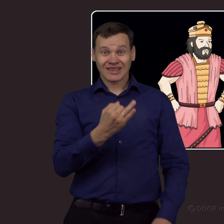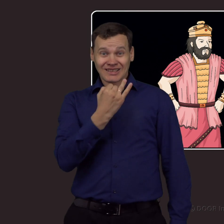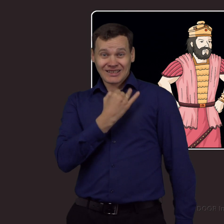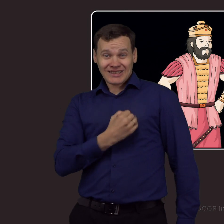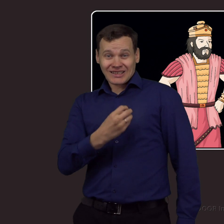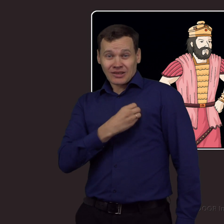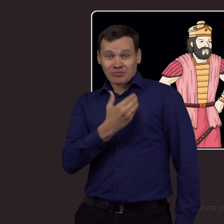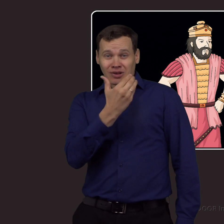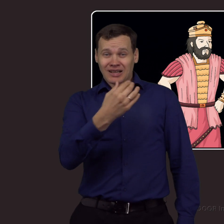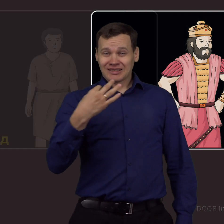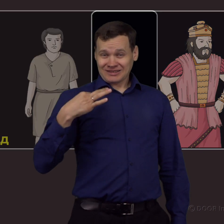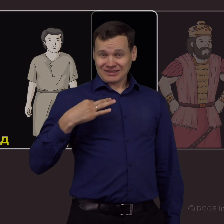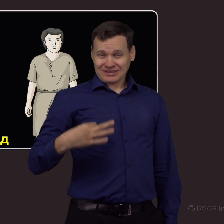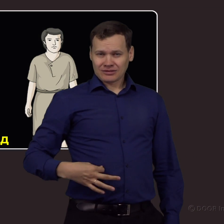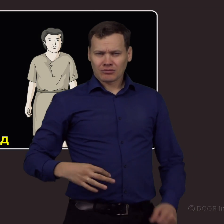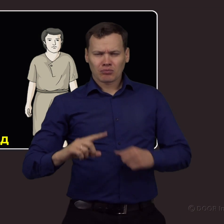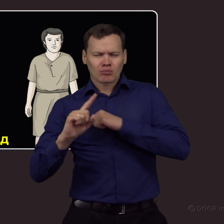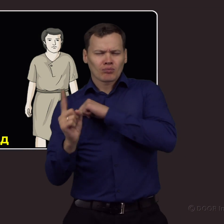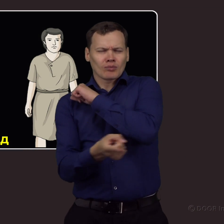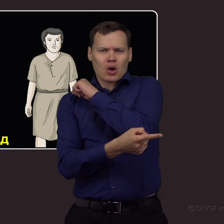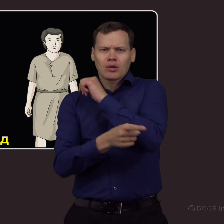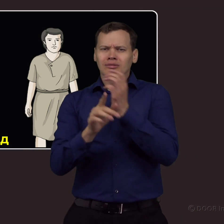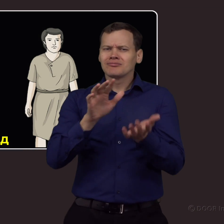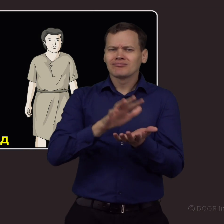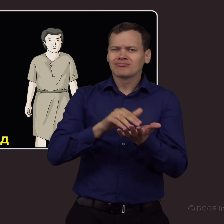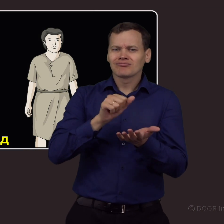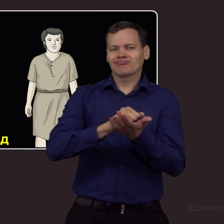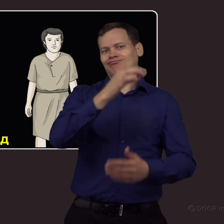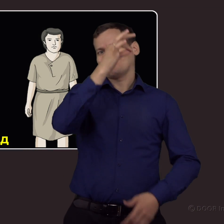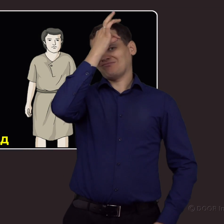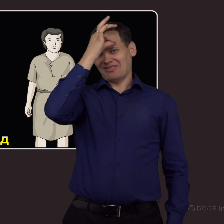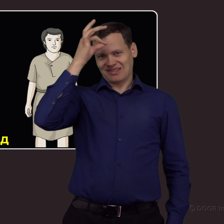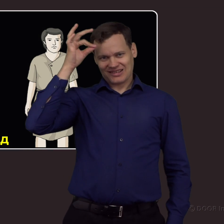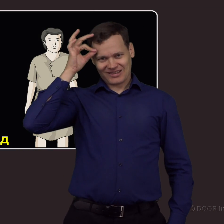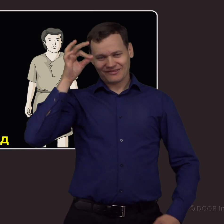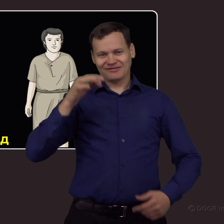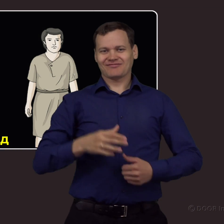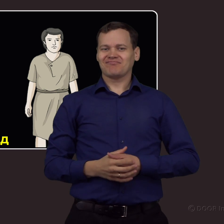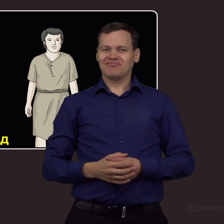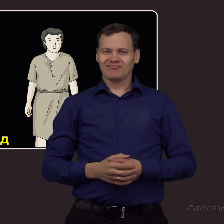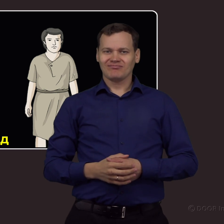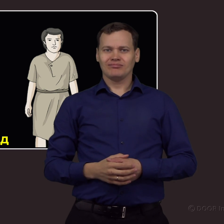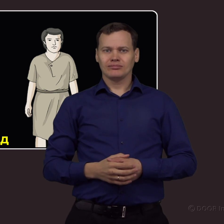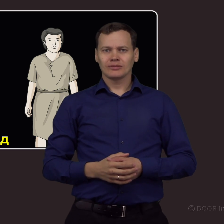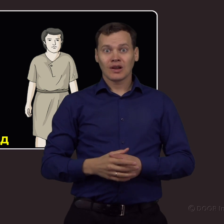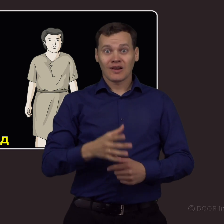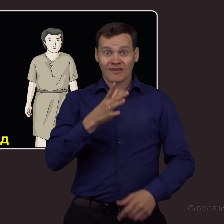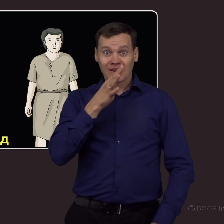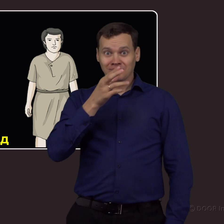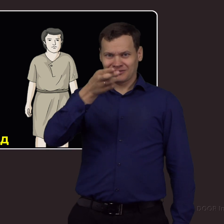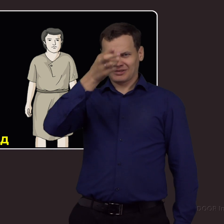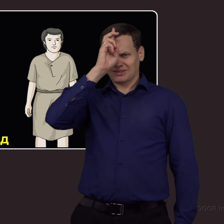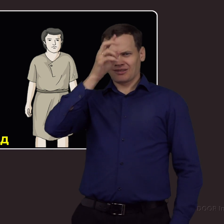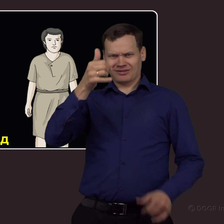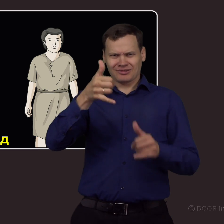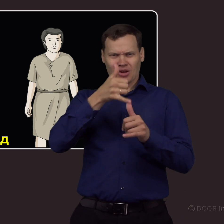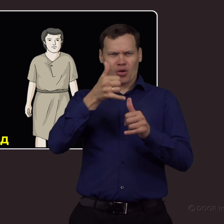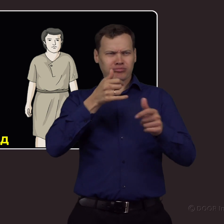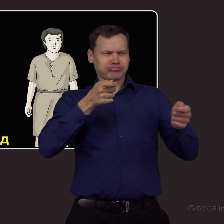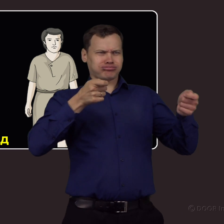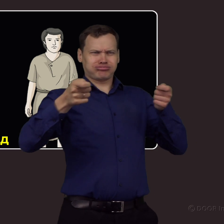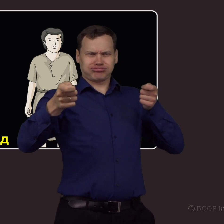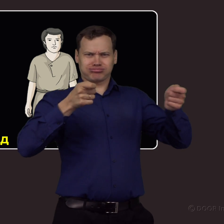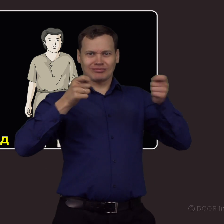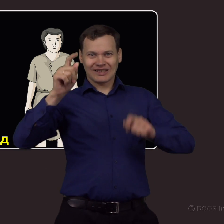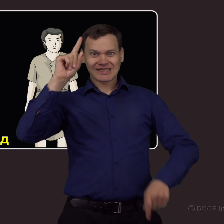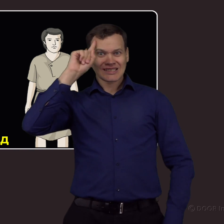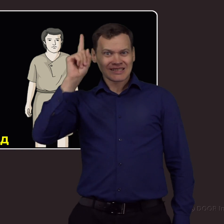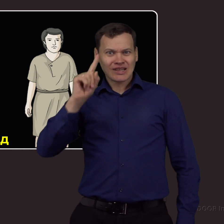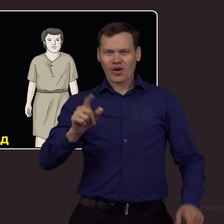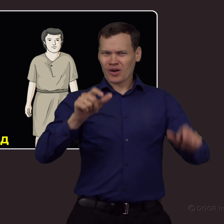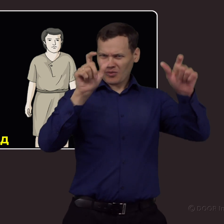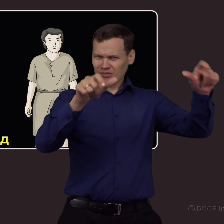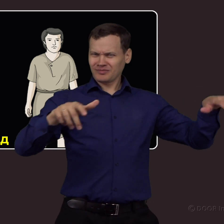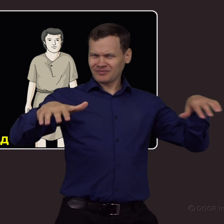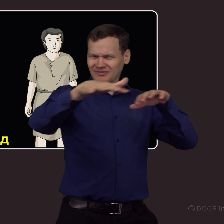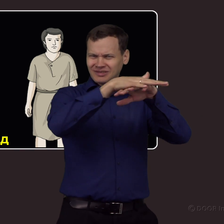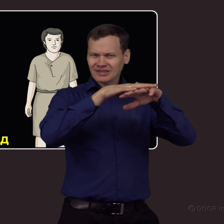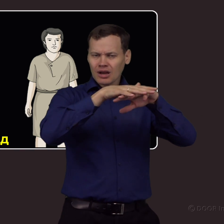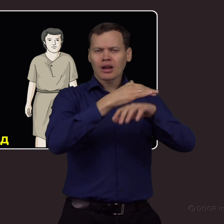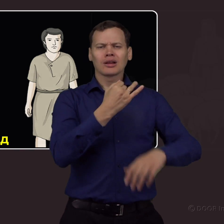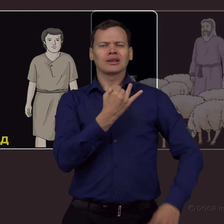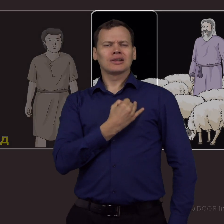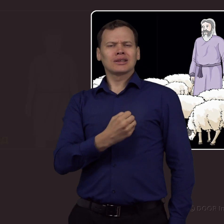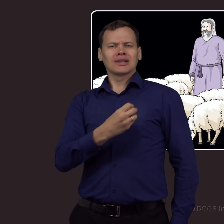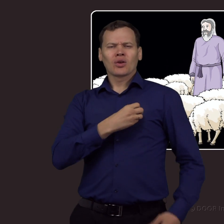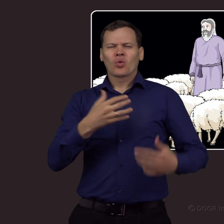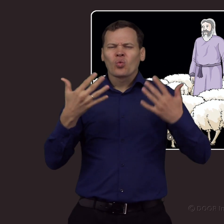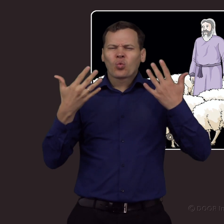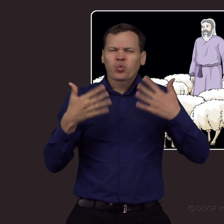And David was the youngest.